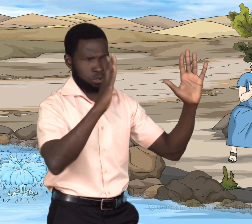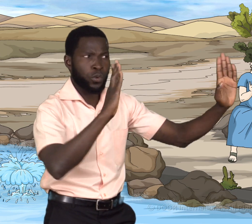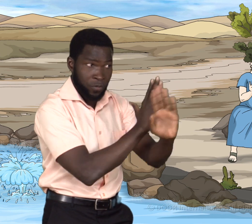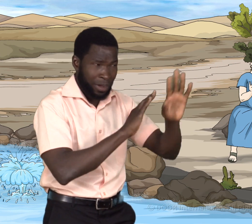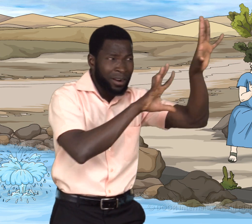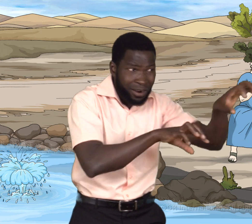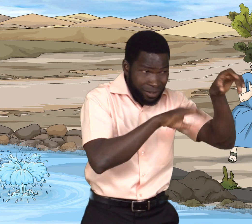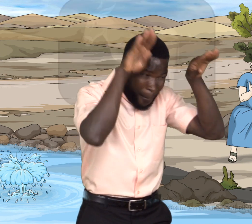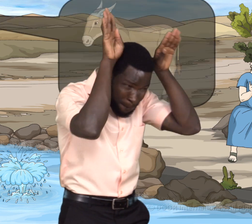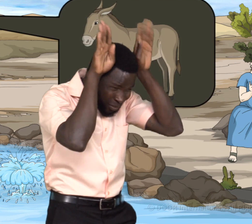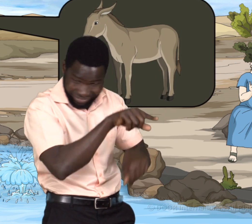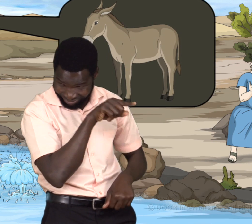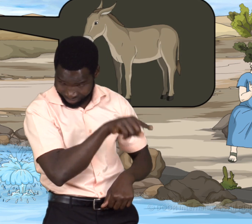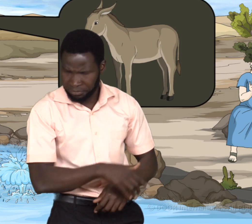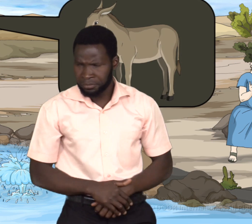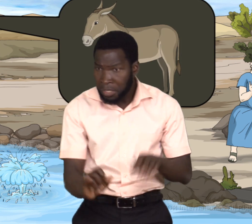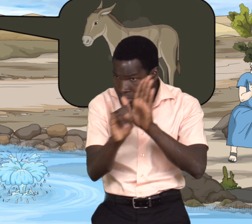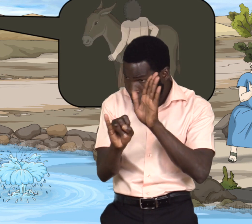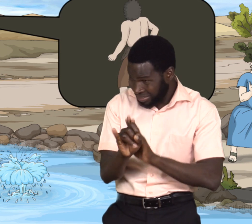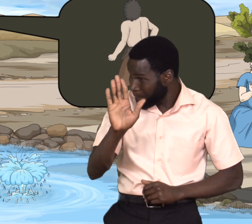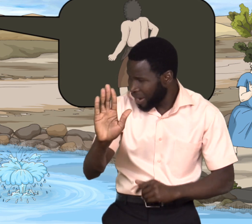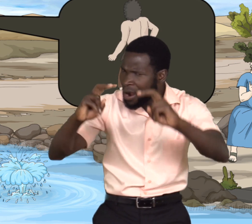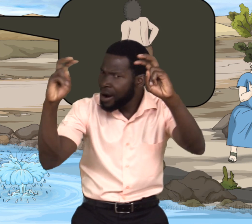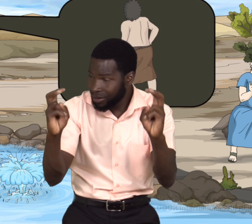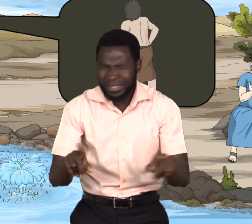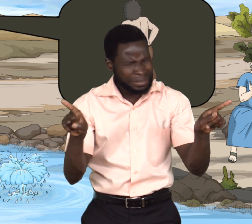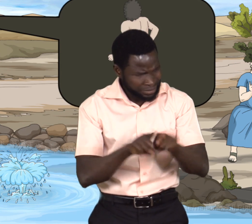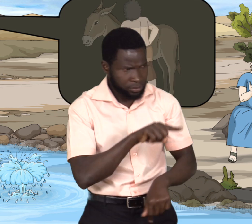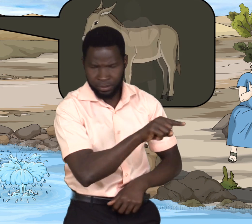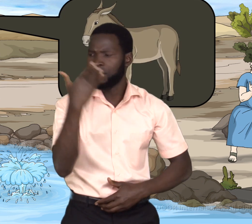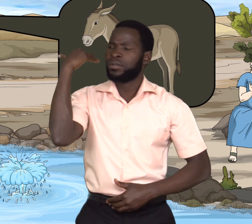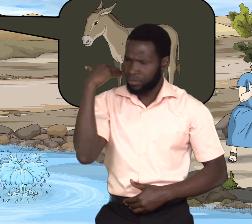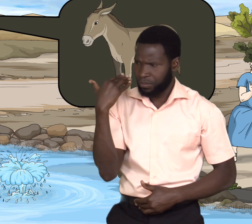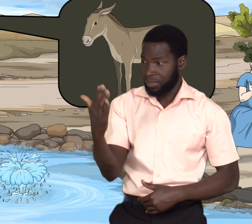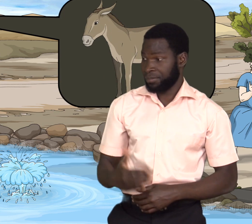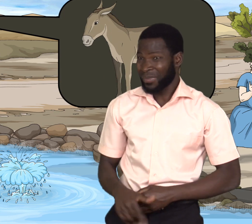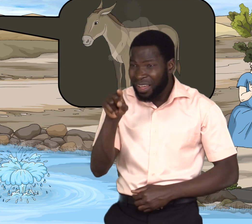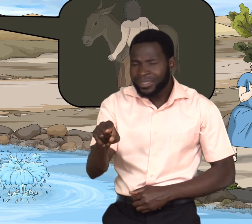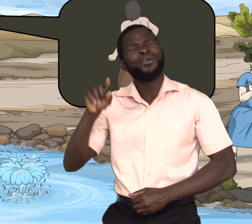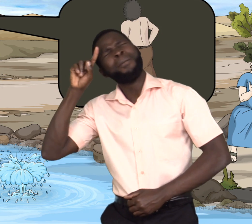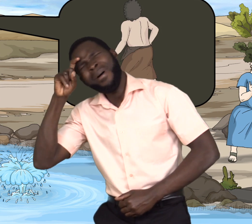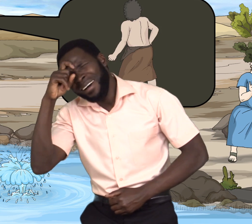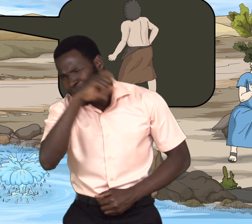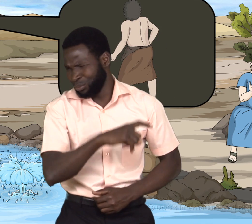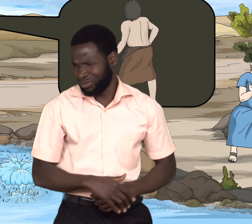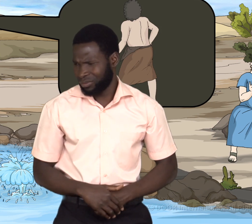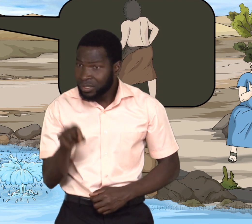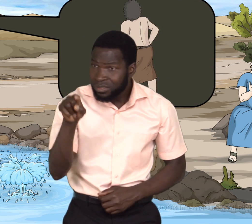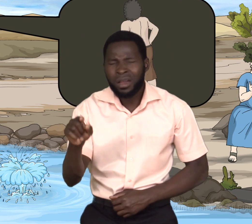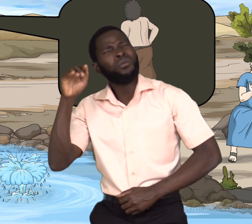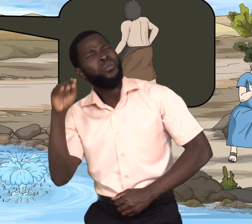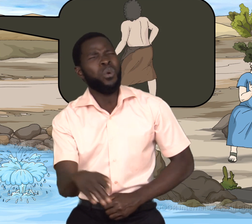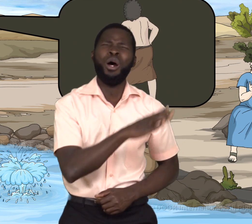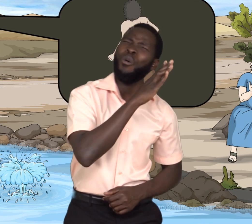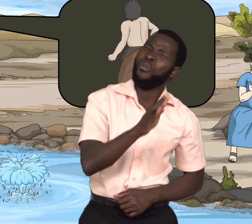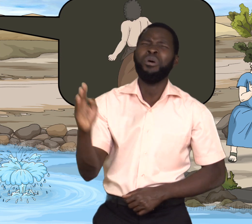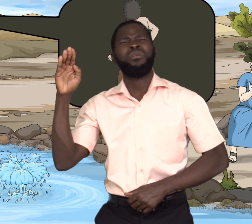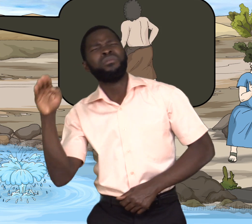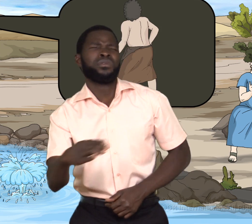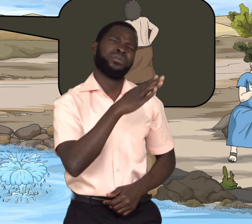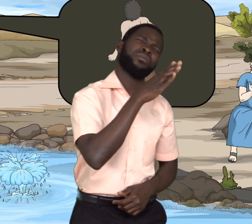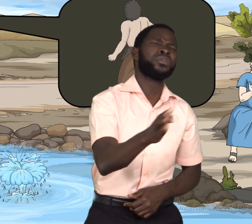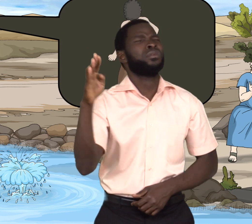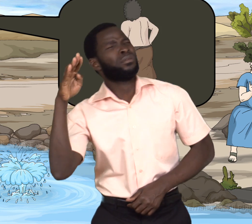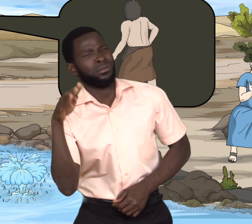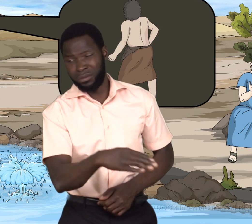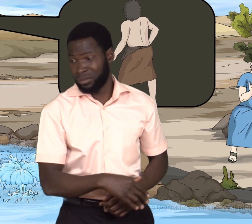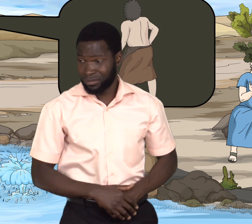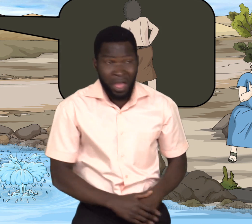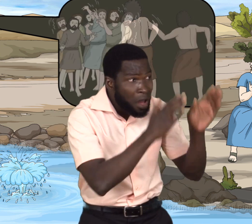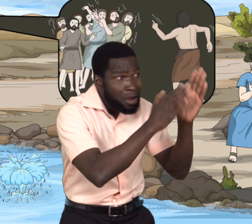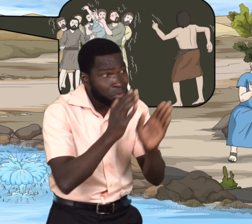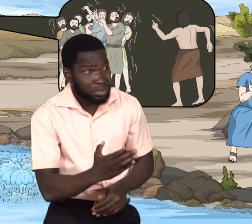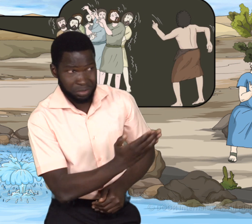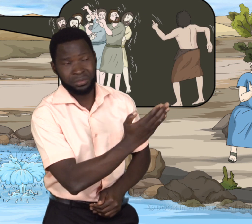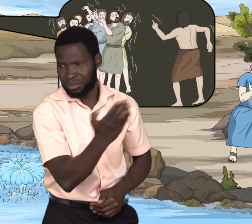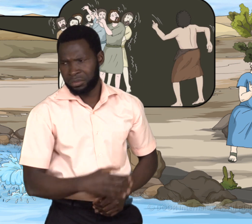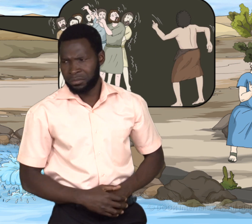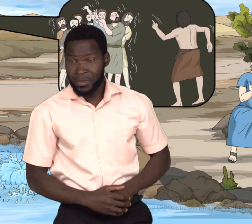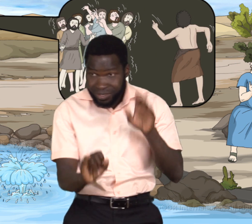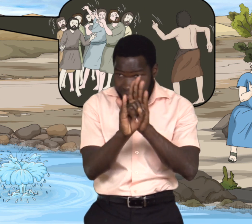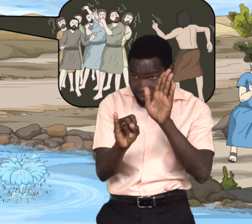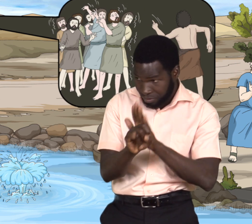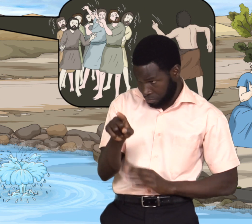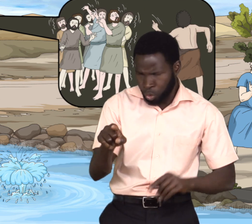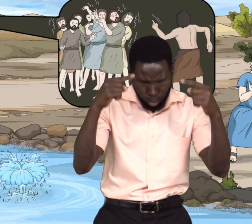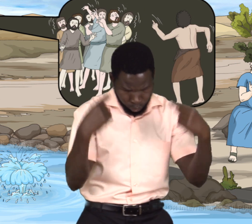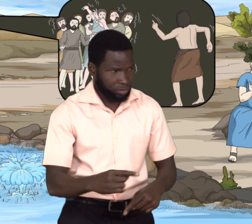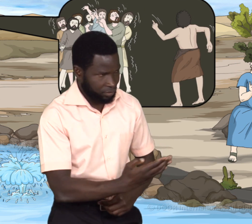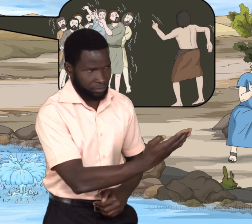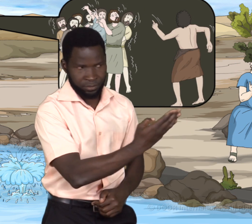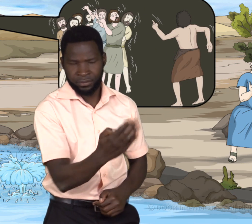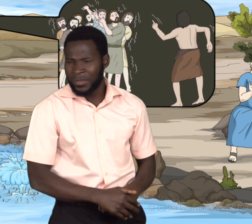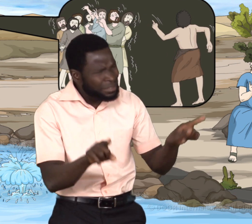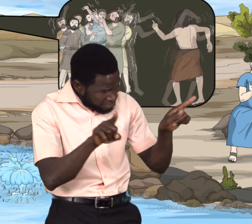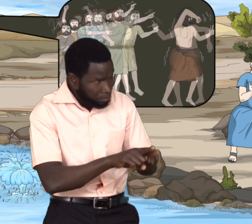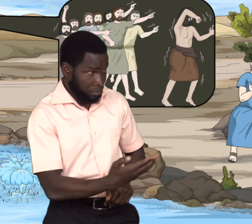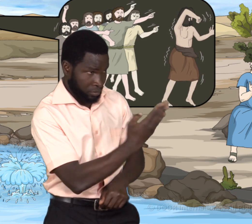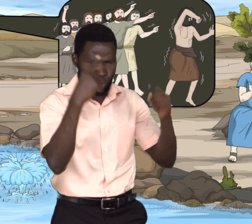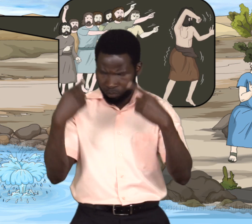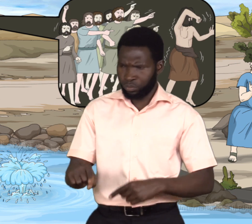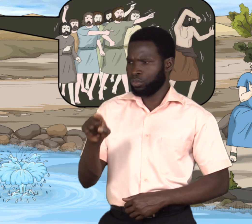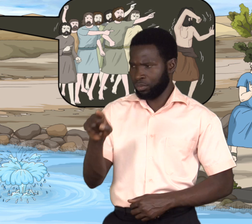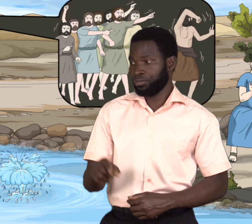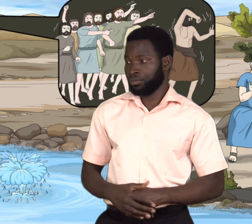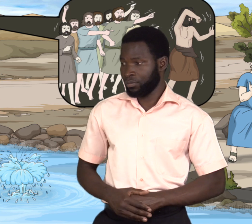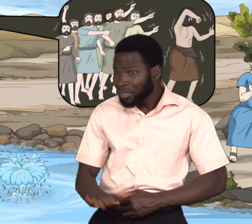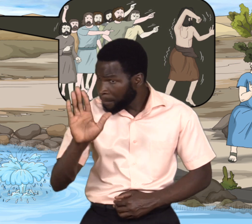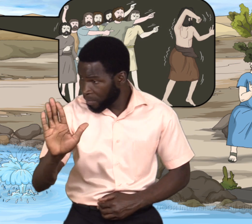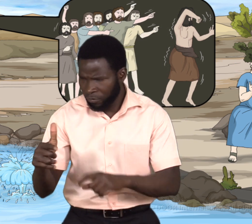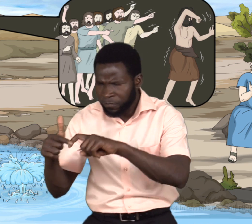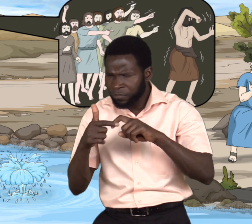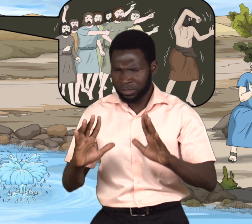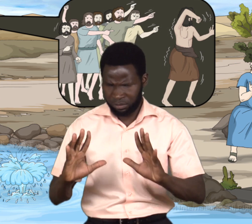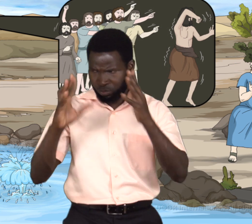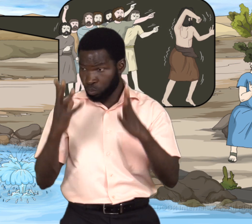He will be a wild donkey of a man, and his hand will be against everyone, and everyone’s hand against him;